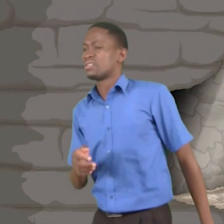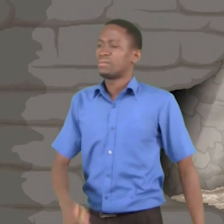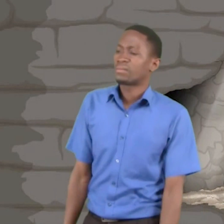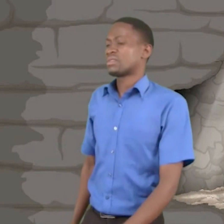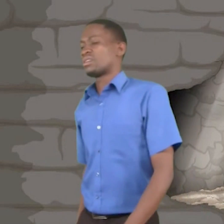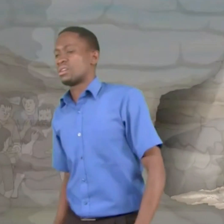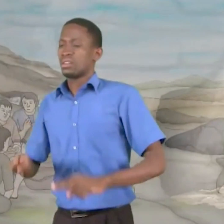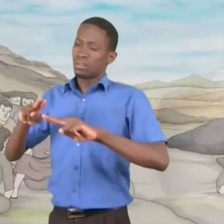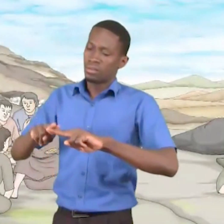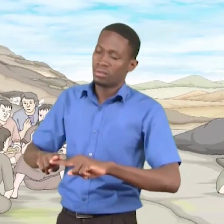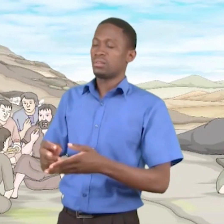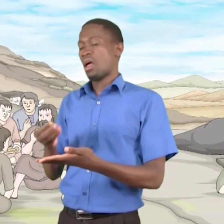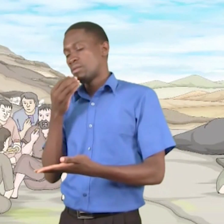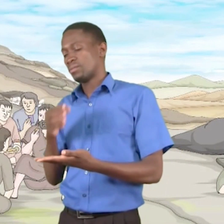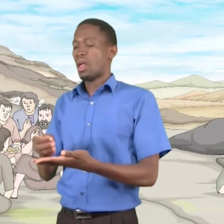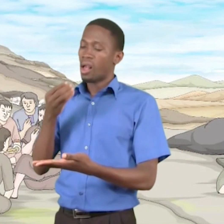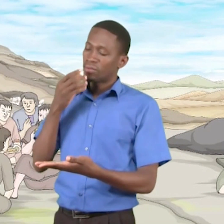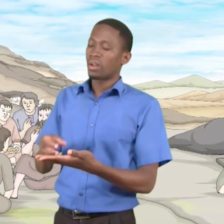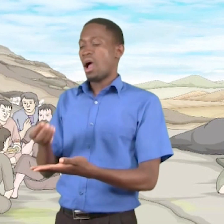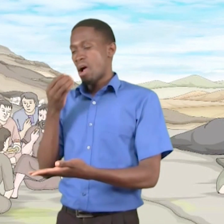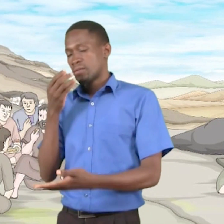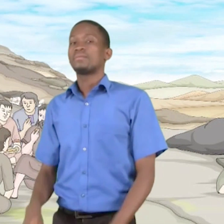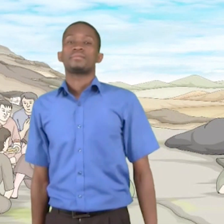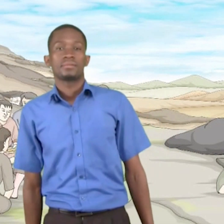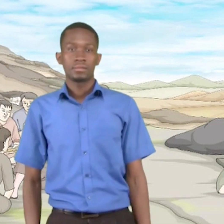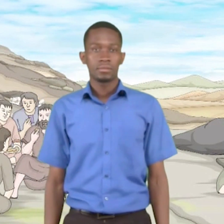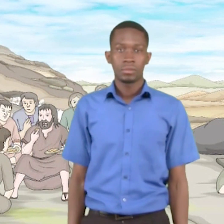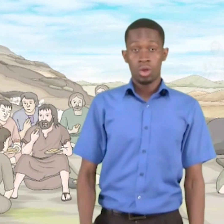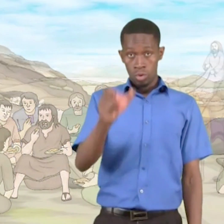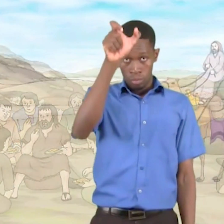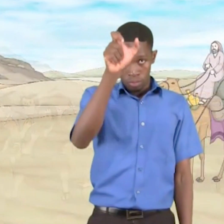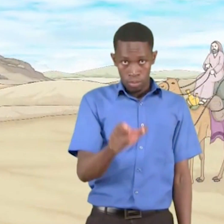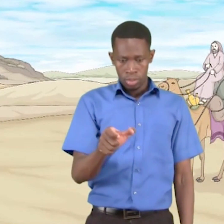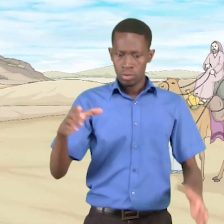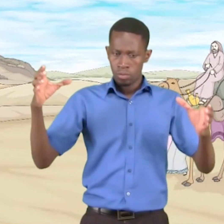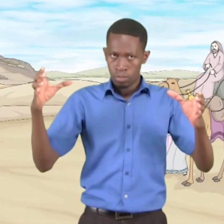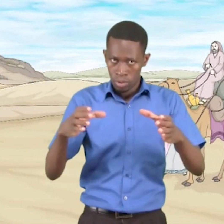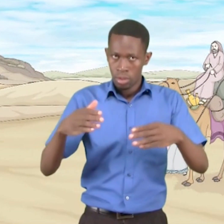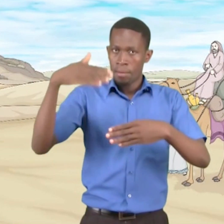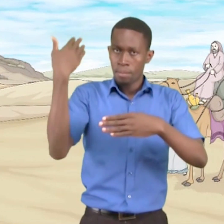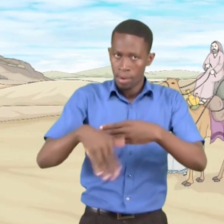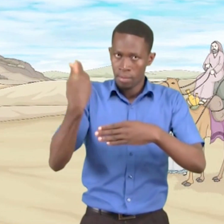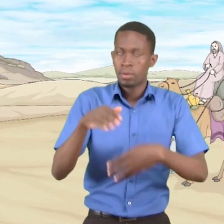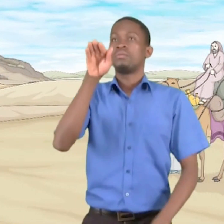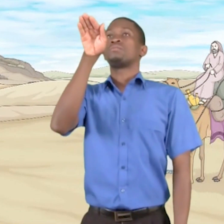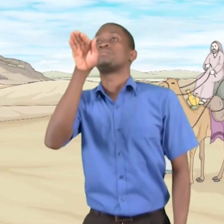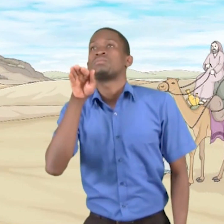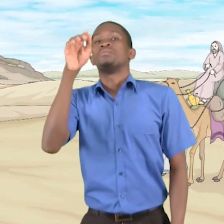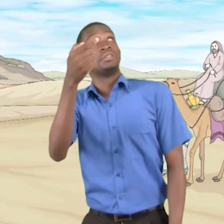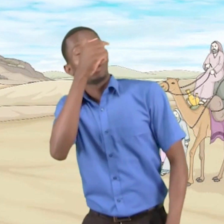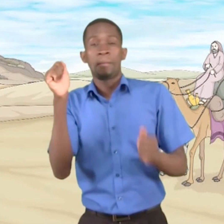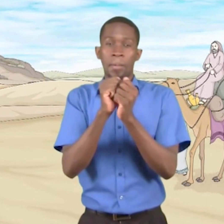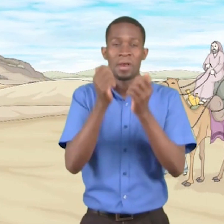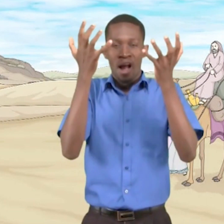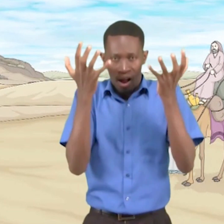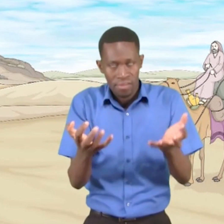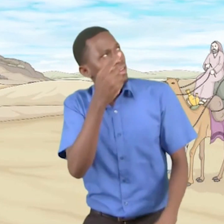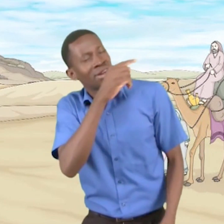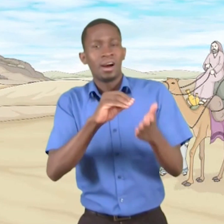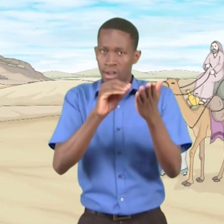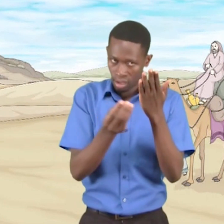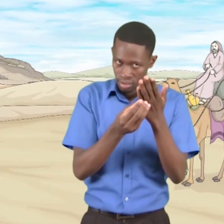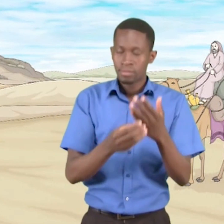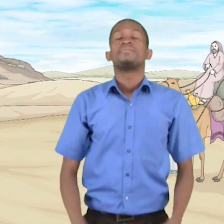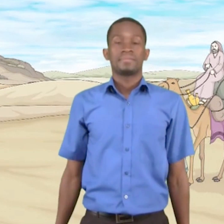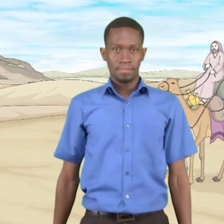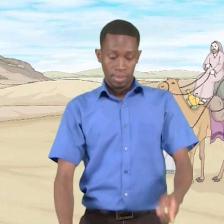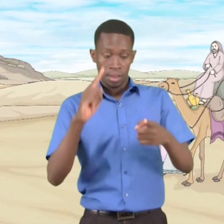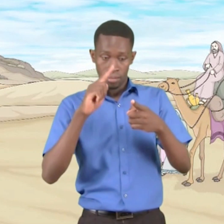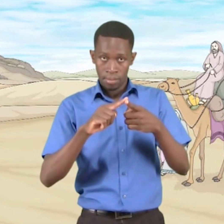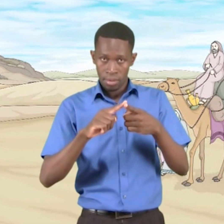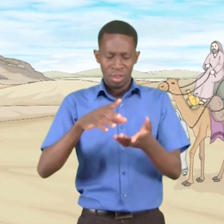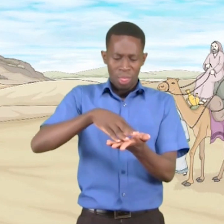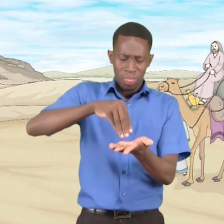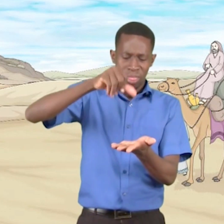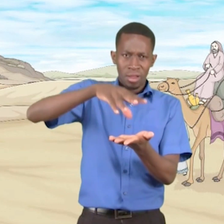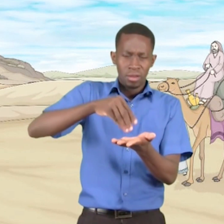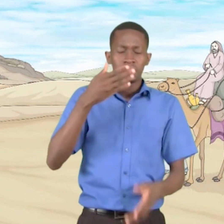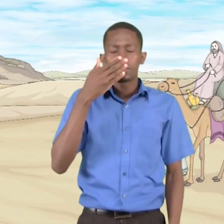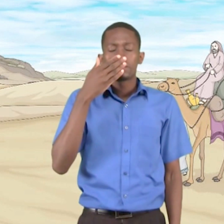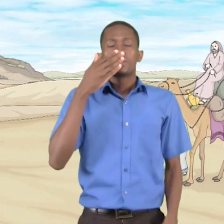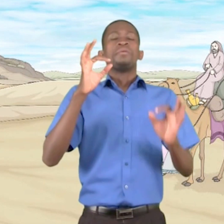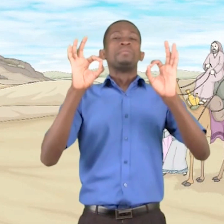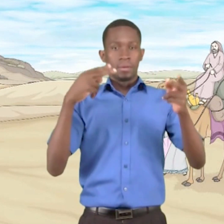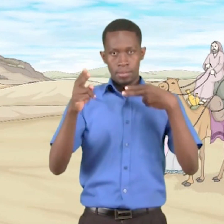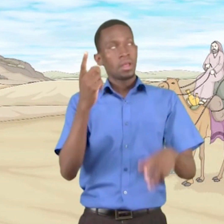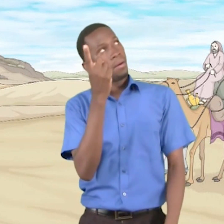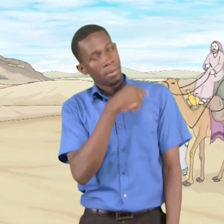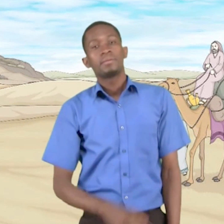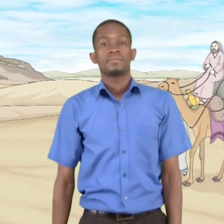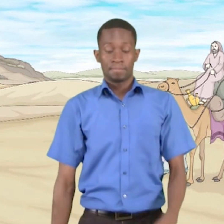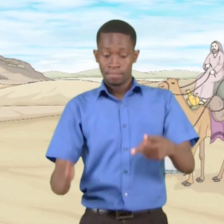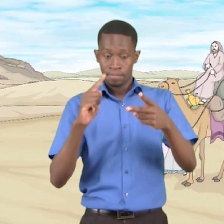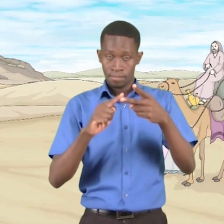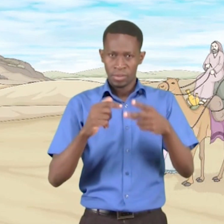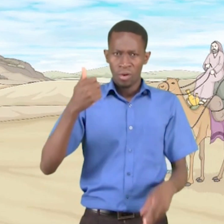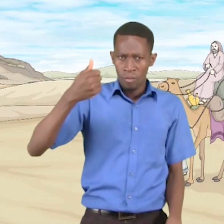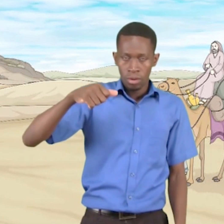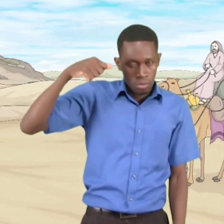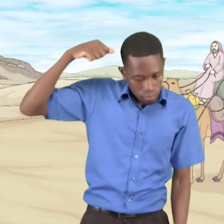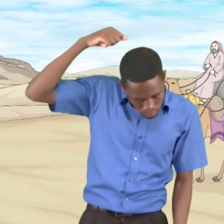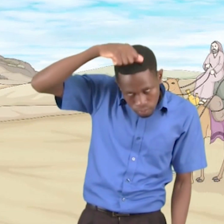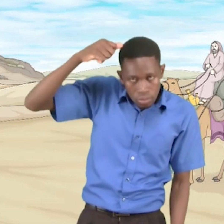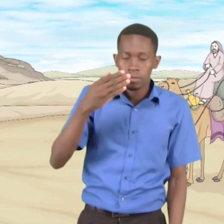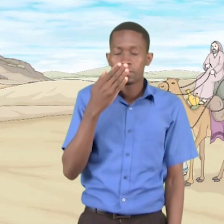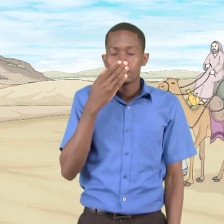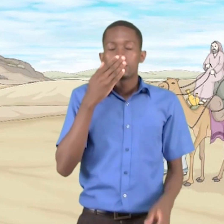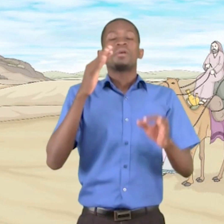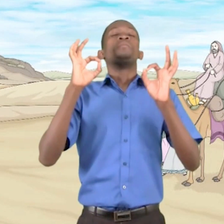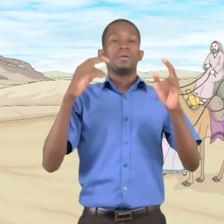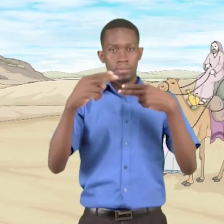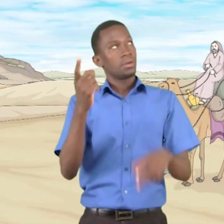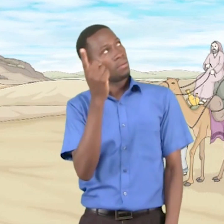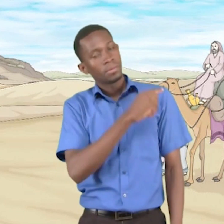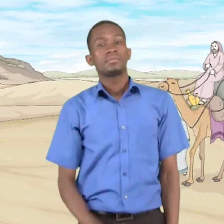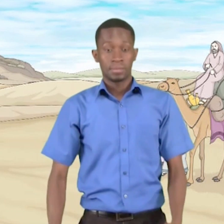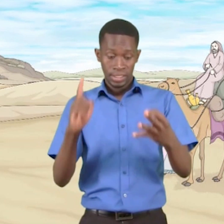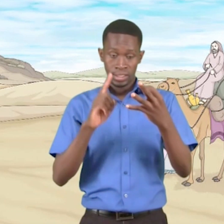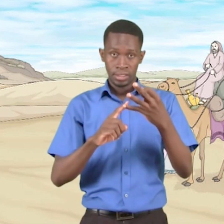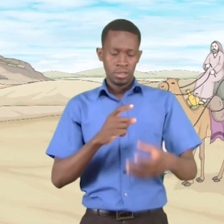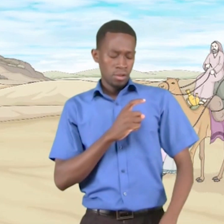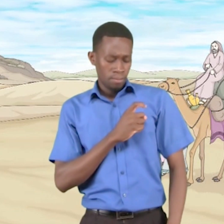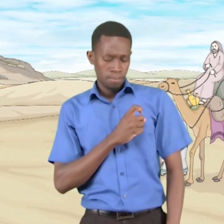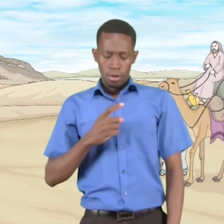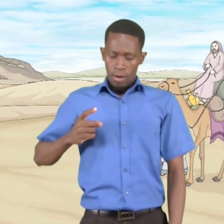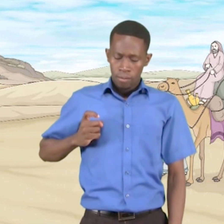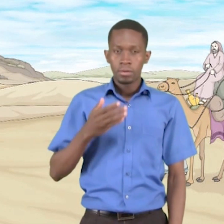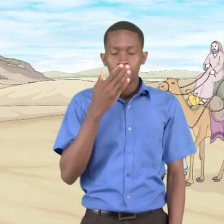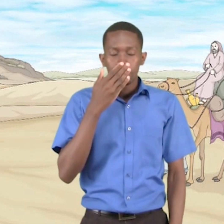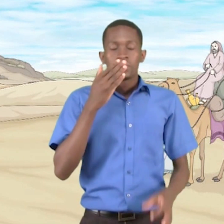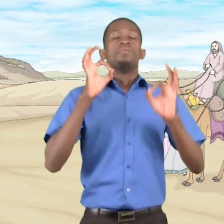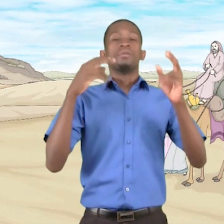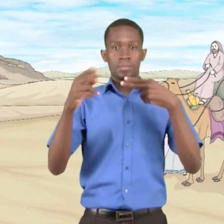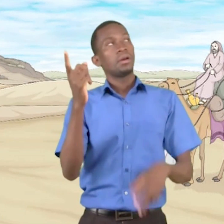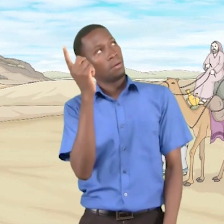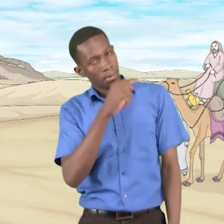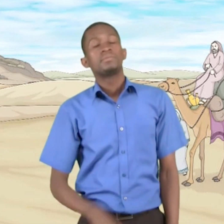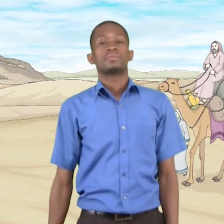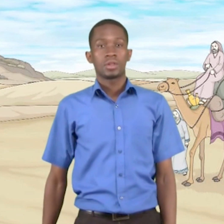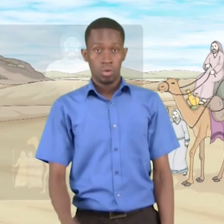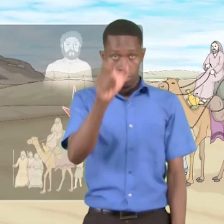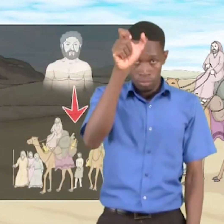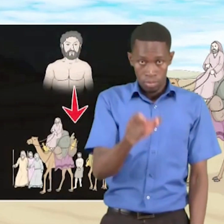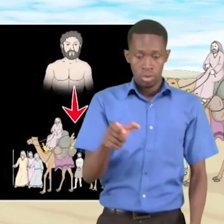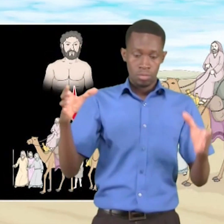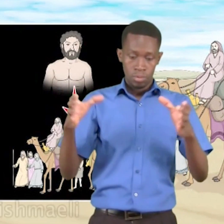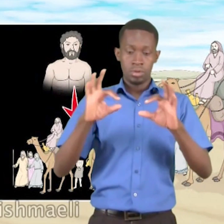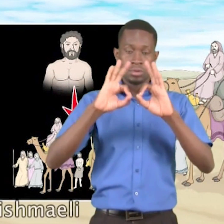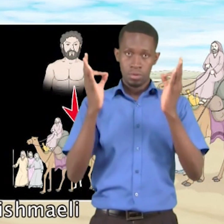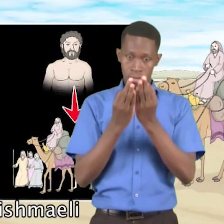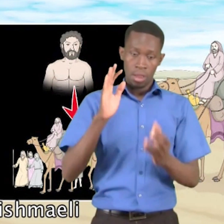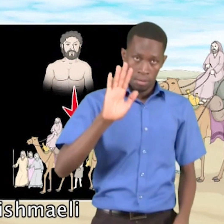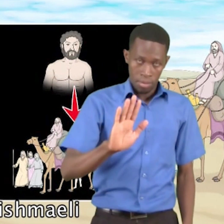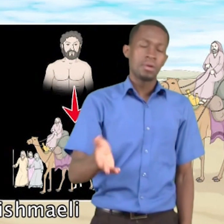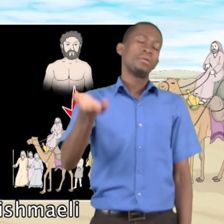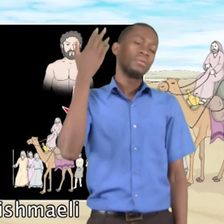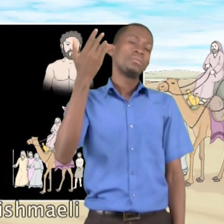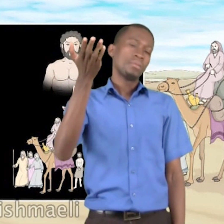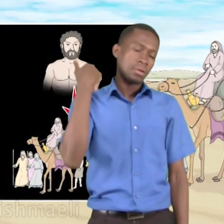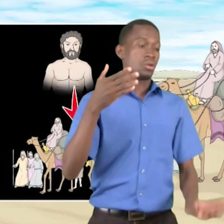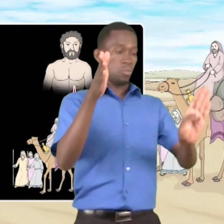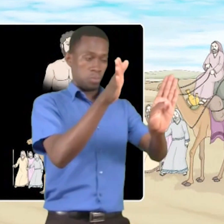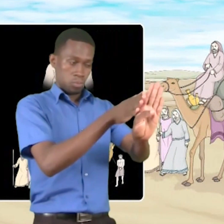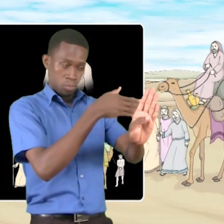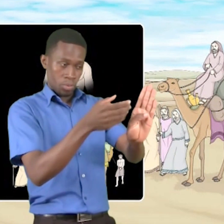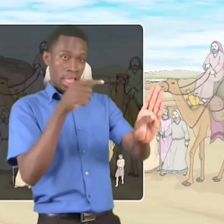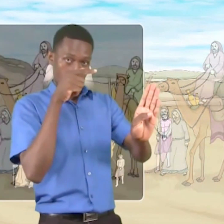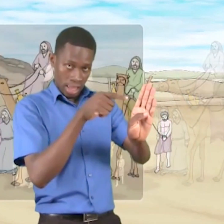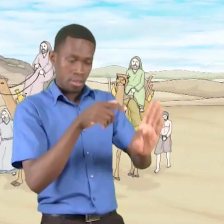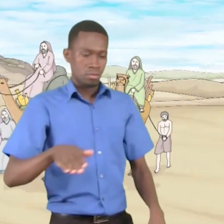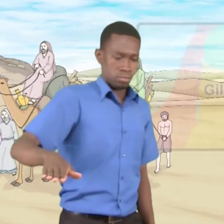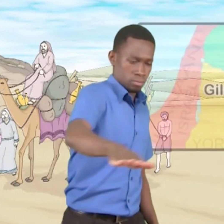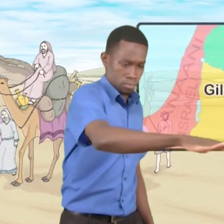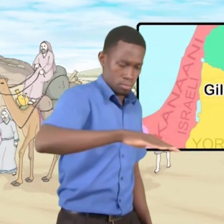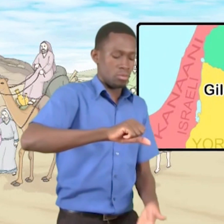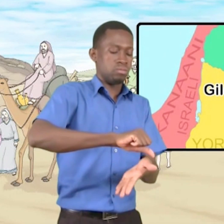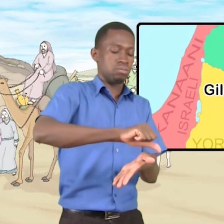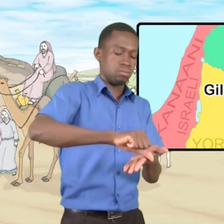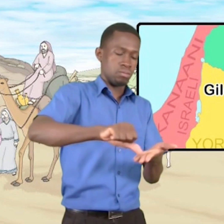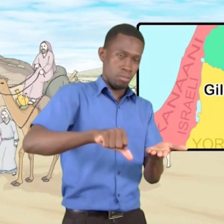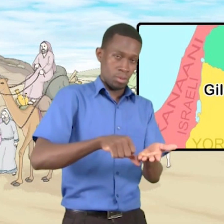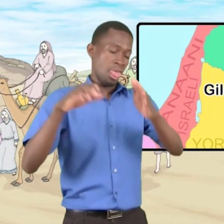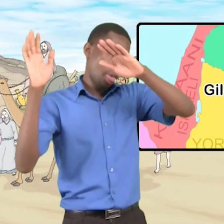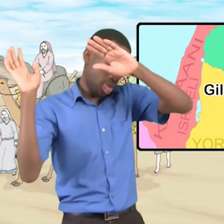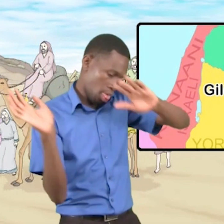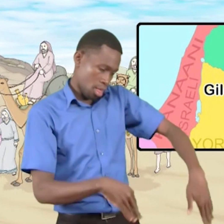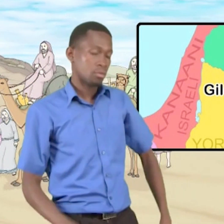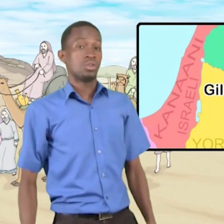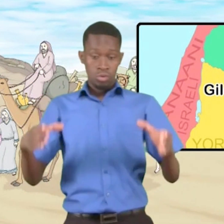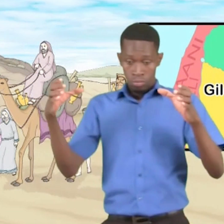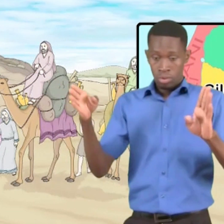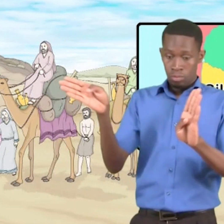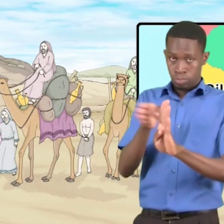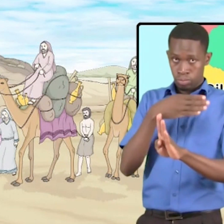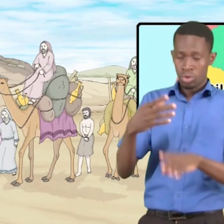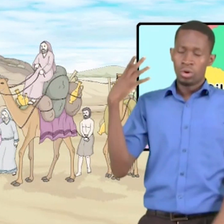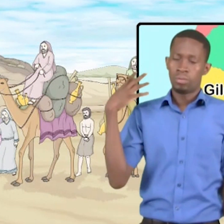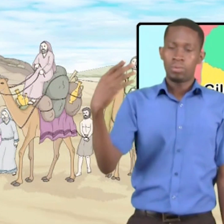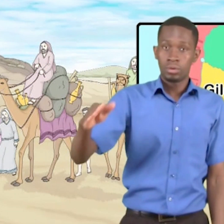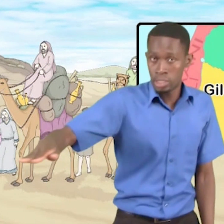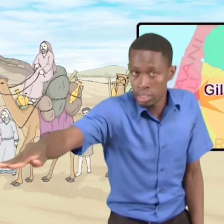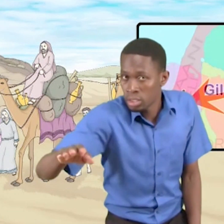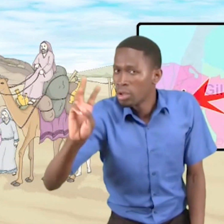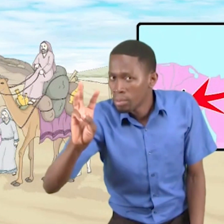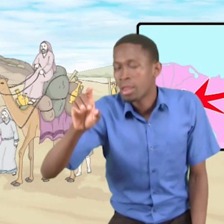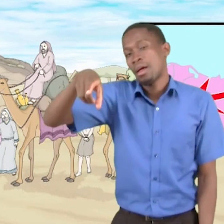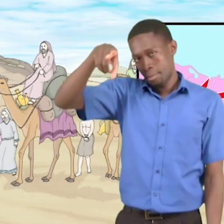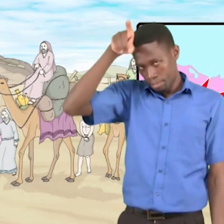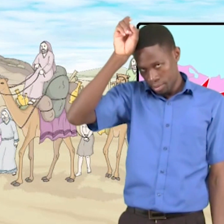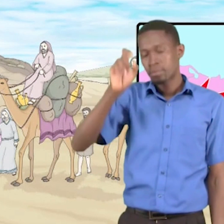And as they sat down to eat a meal, they looked up and saw a caravan of Ishmaelites coming from Gilead.